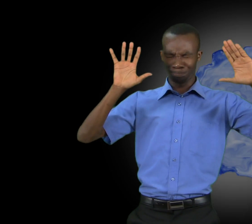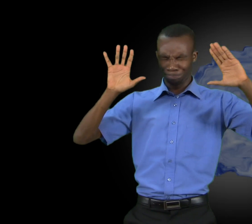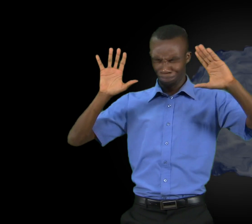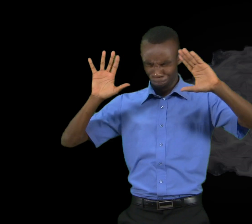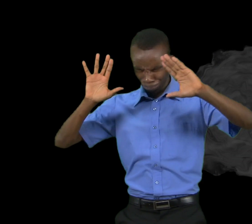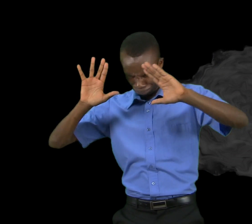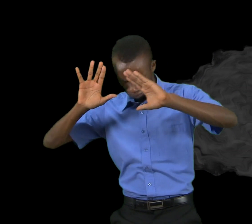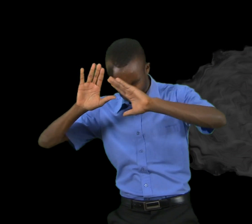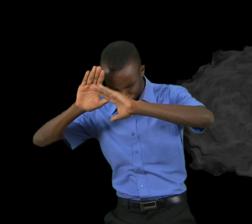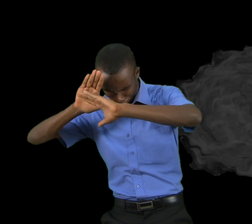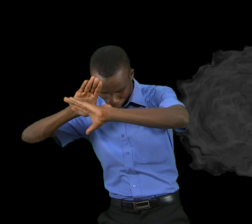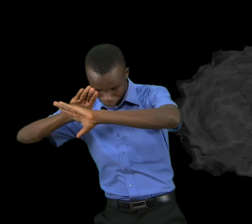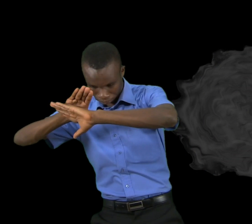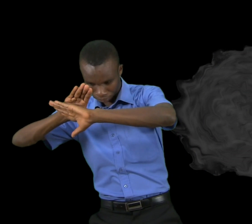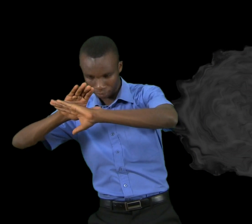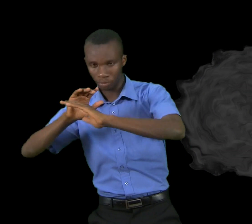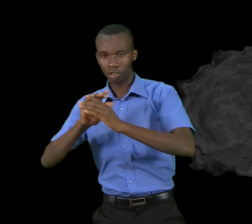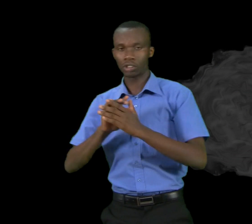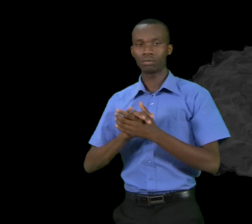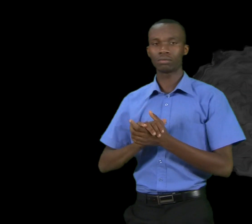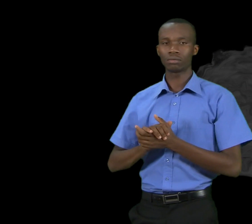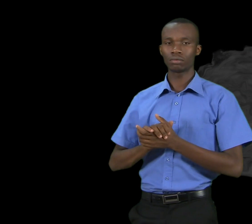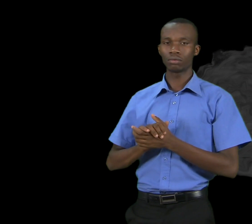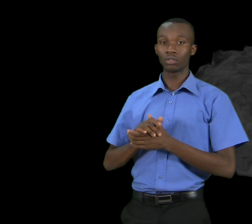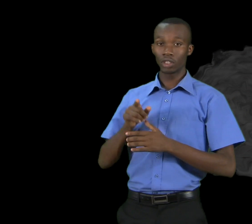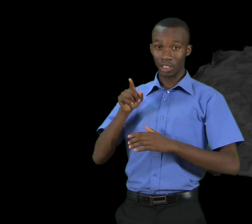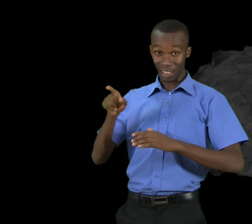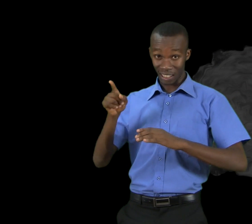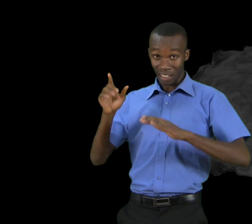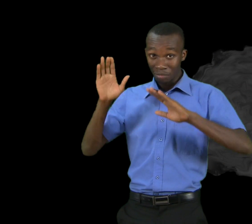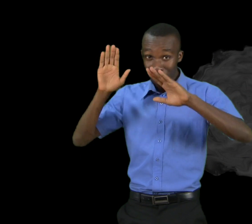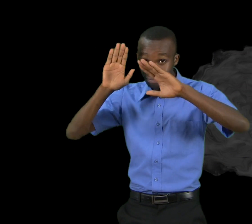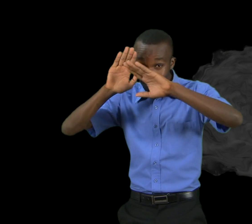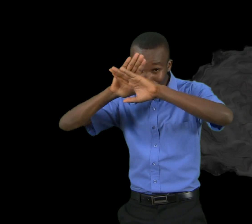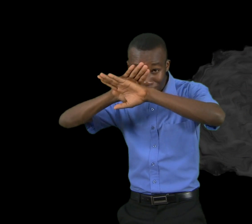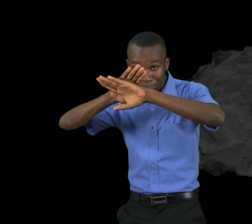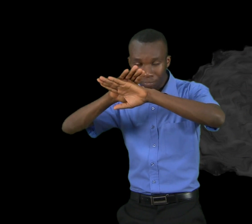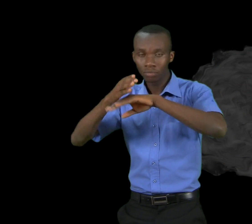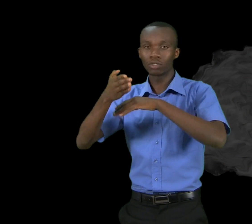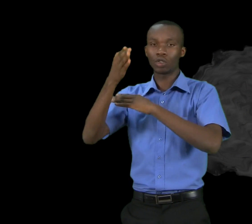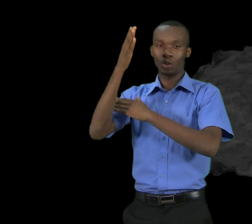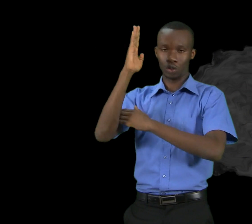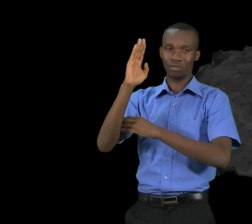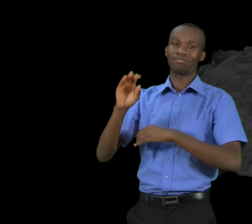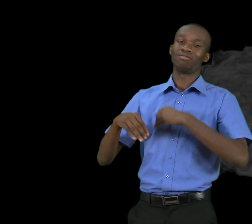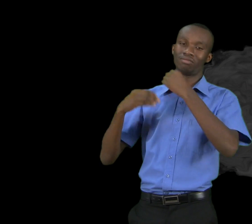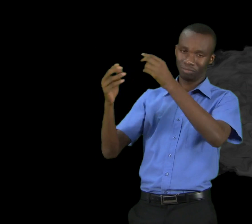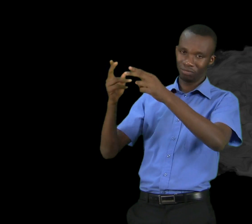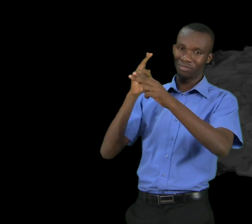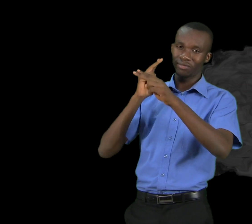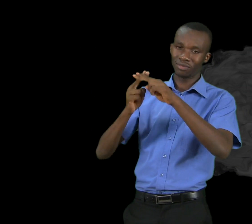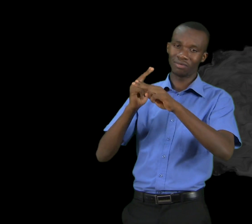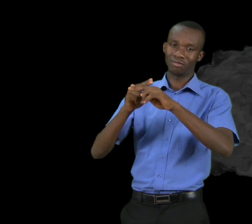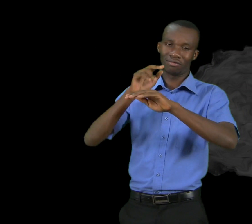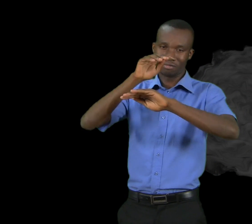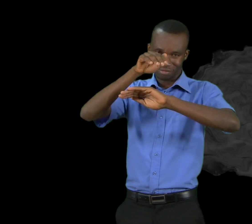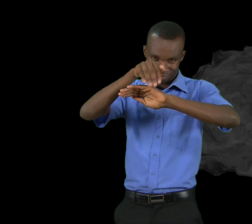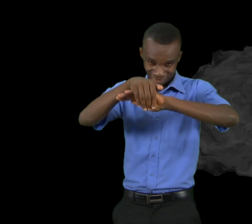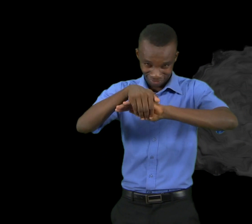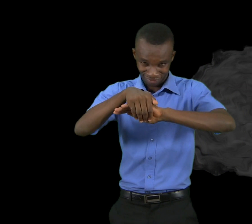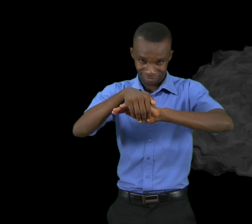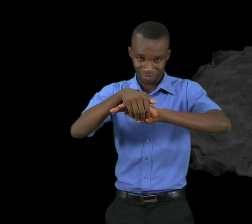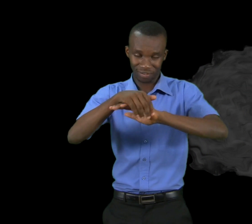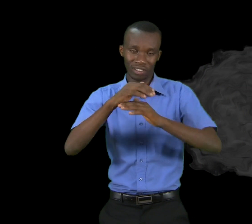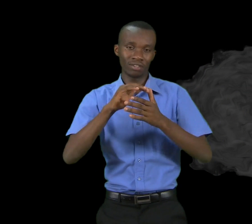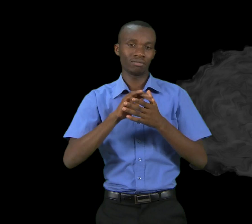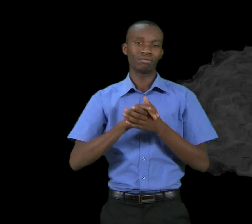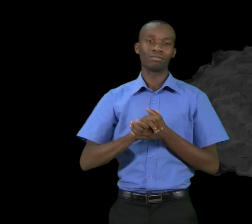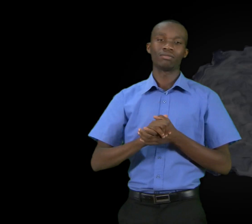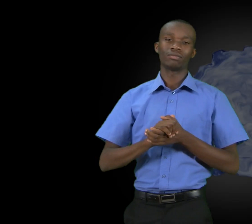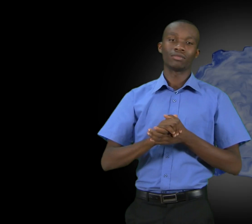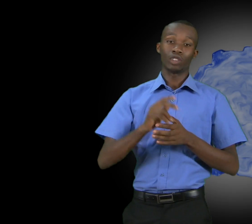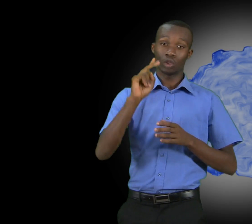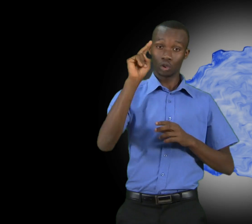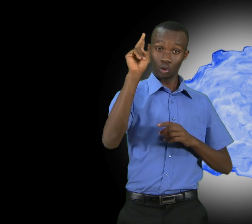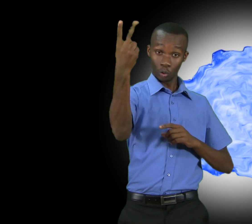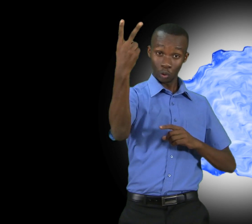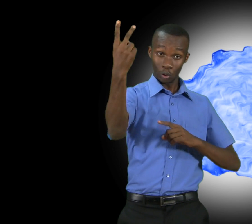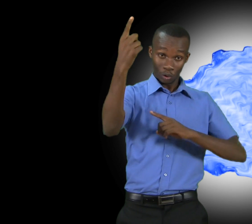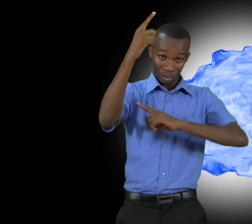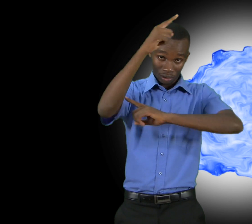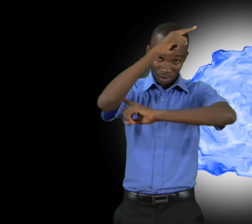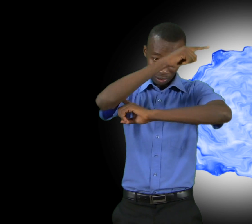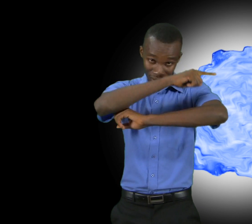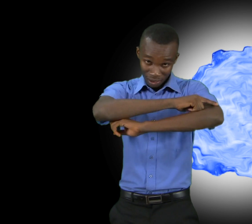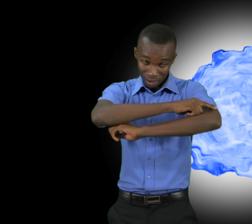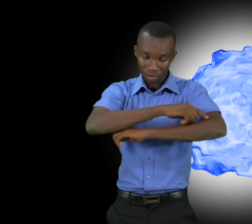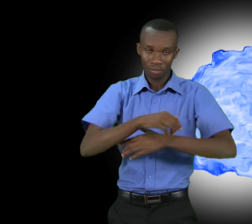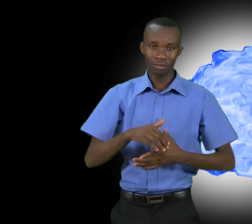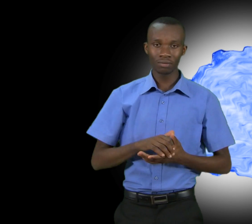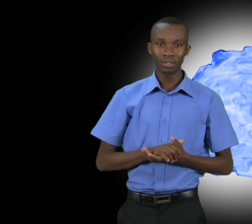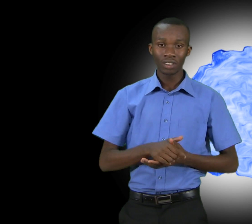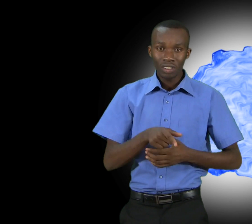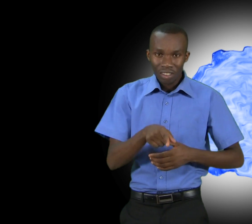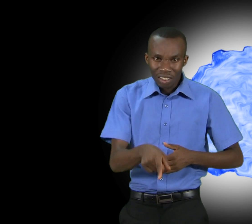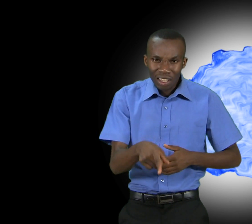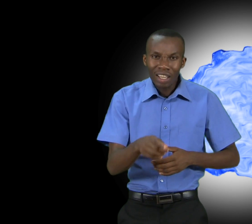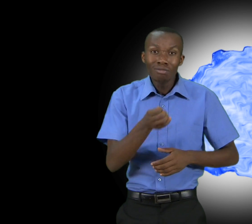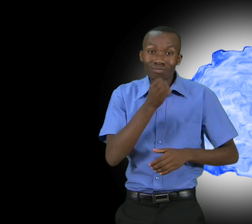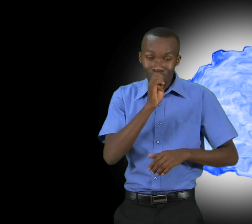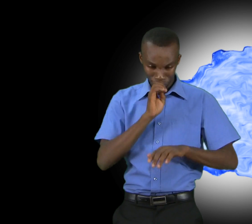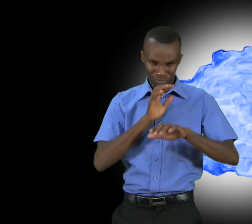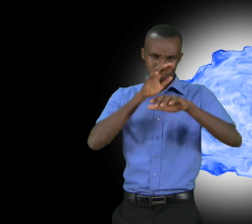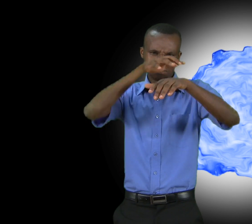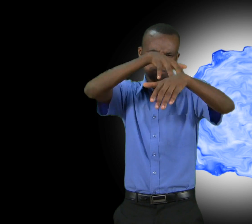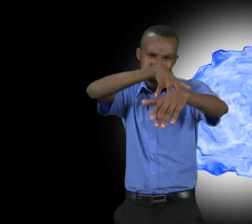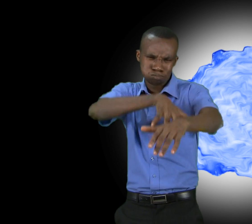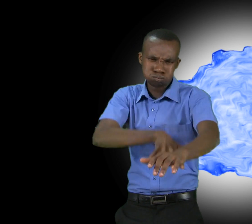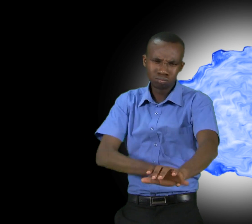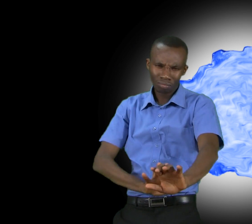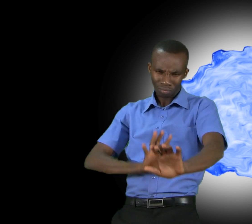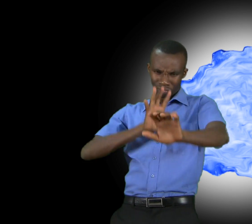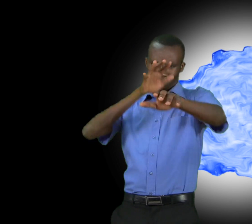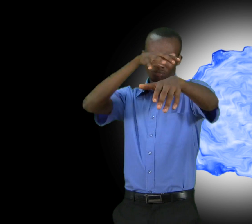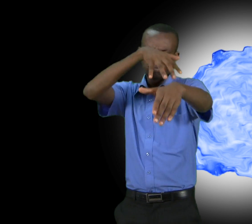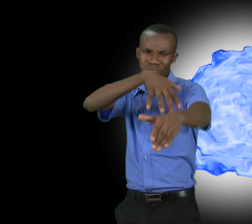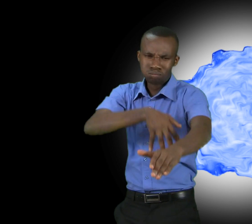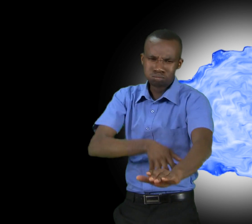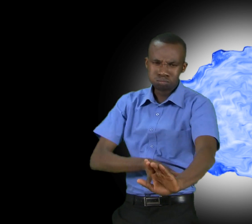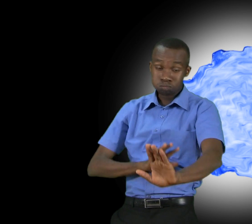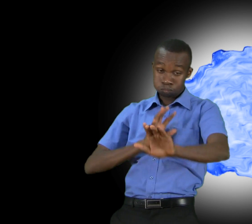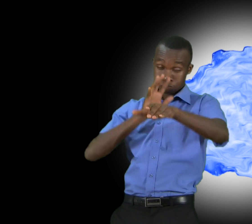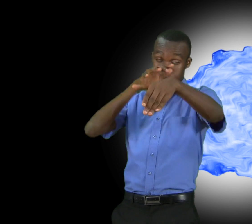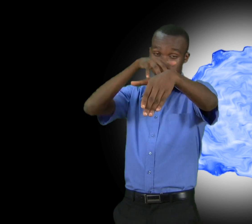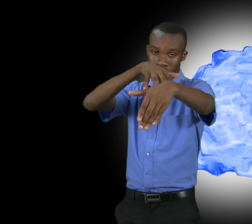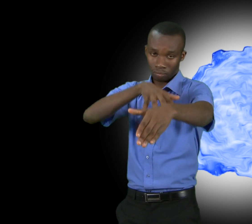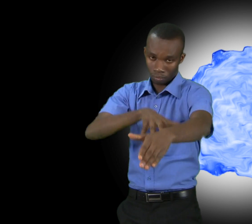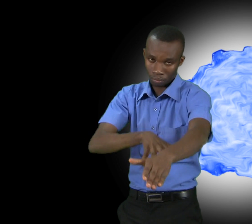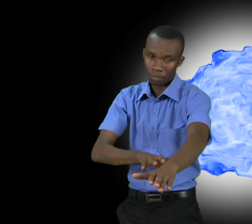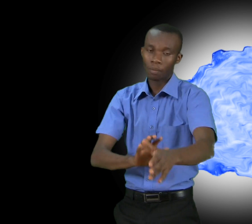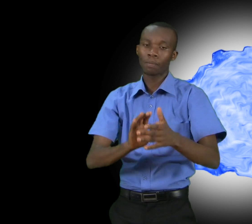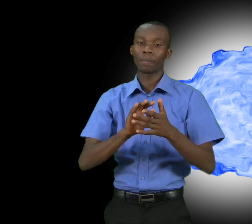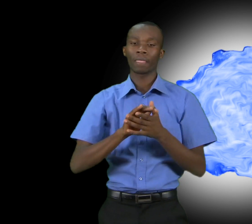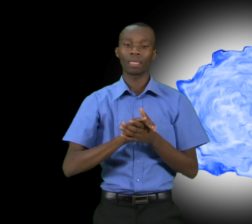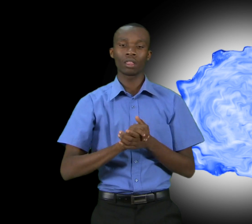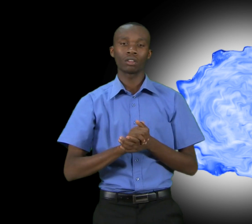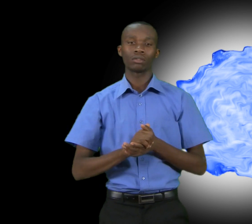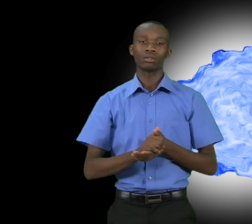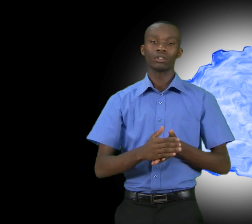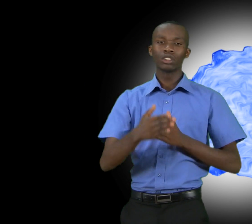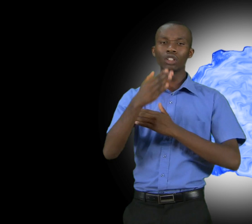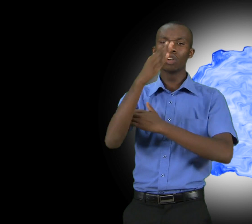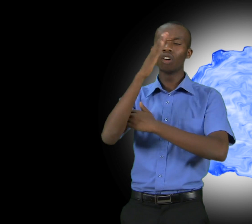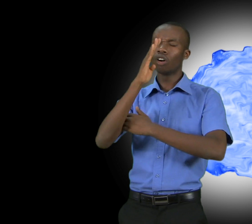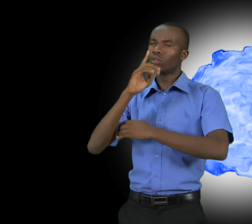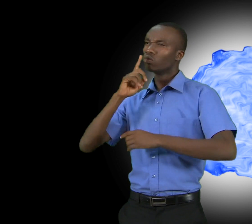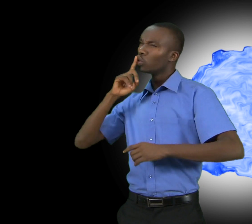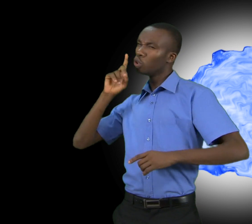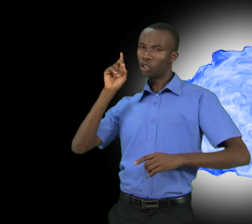God called the light “day,” and the darkness He called “night.”